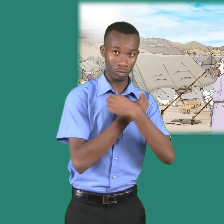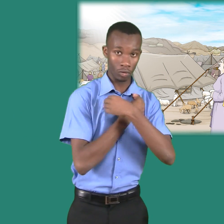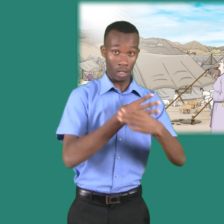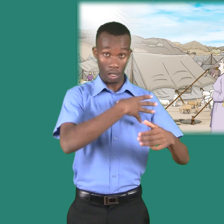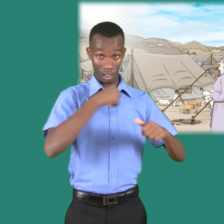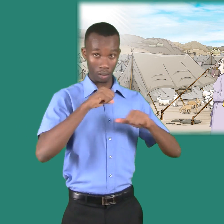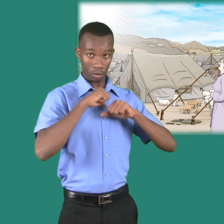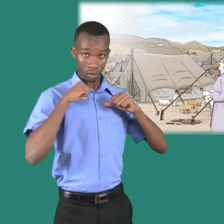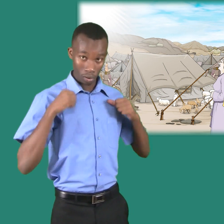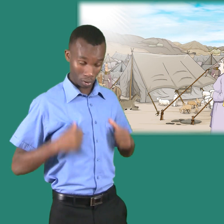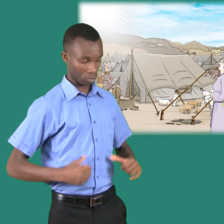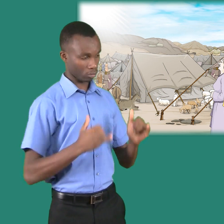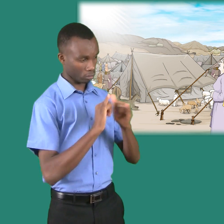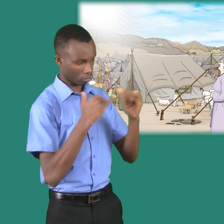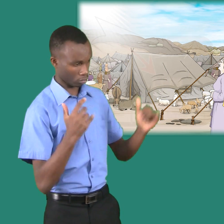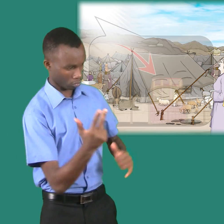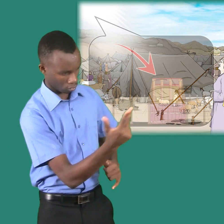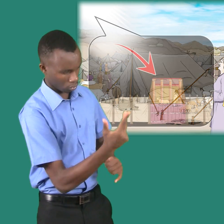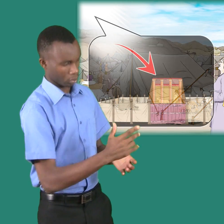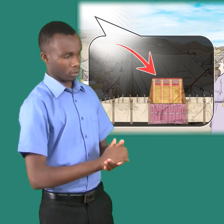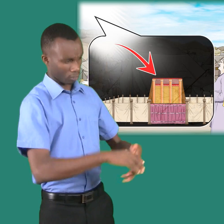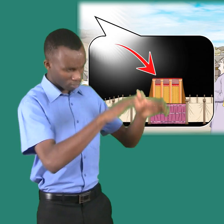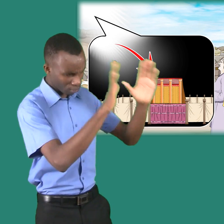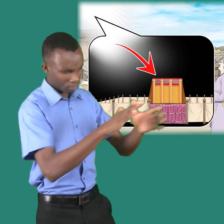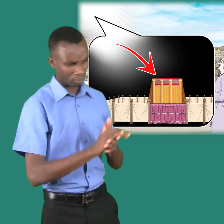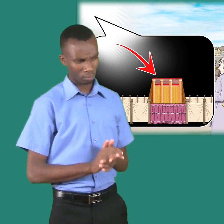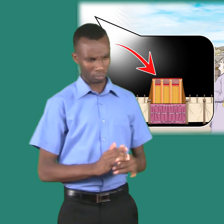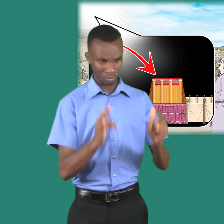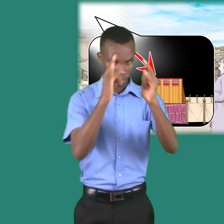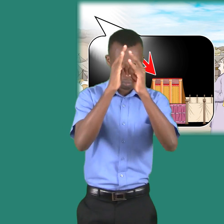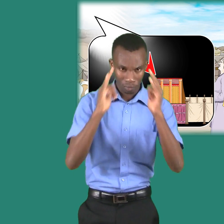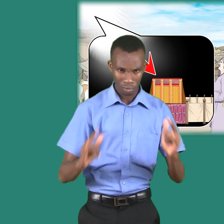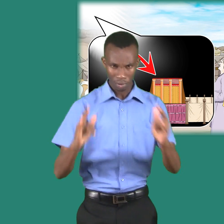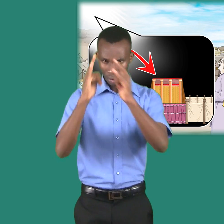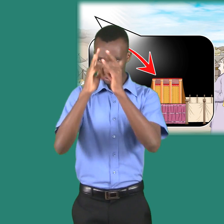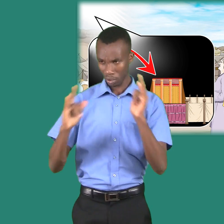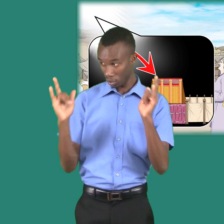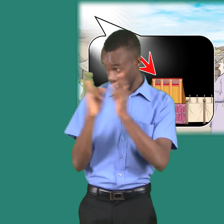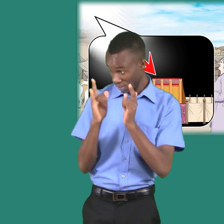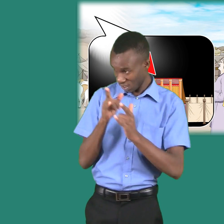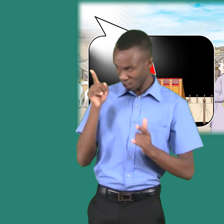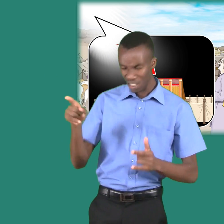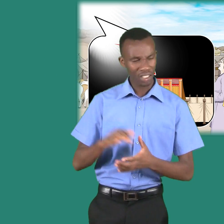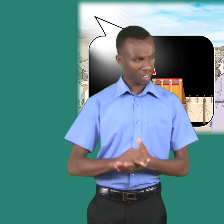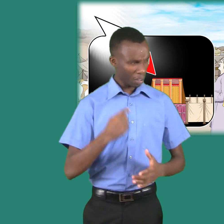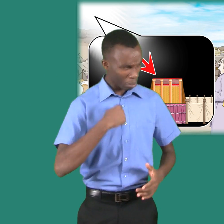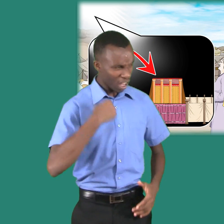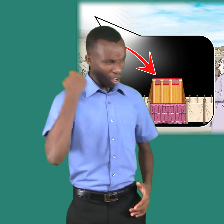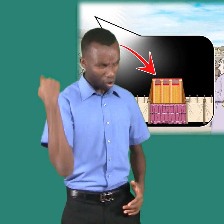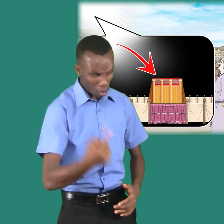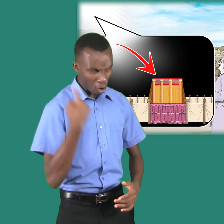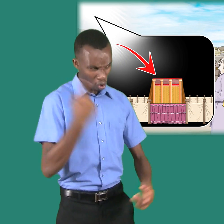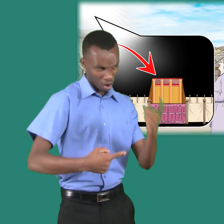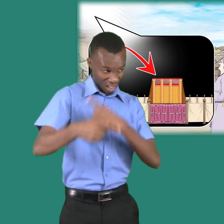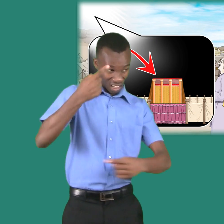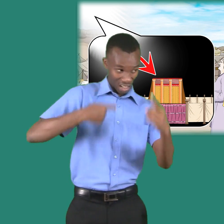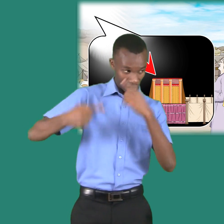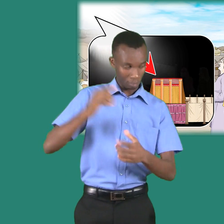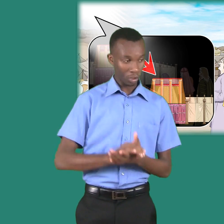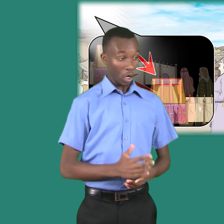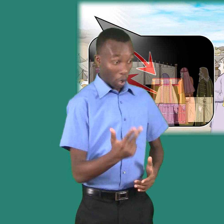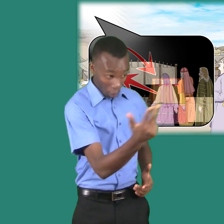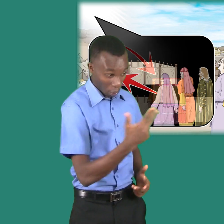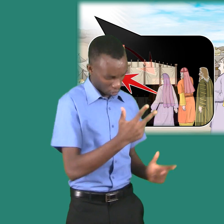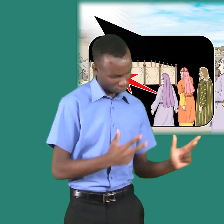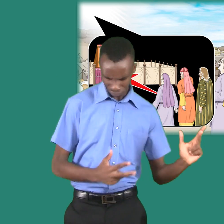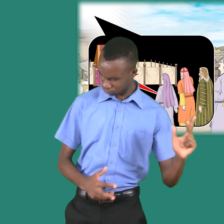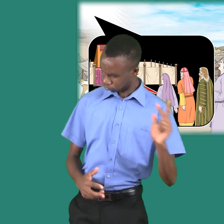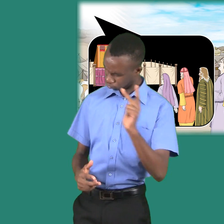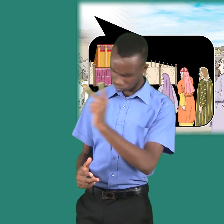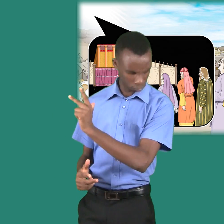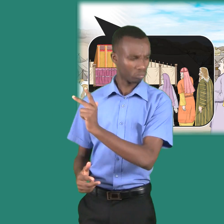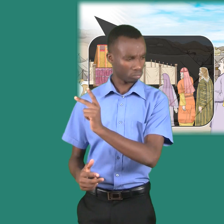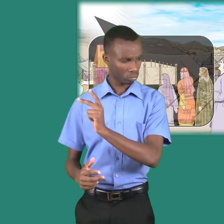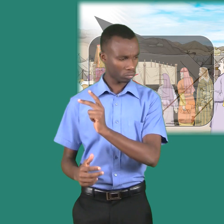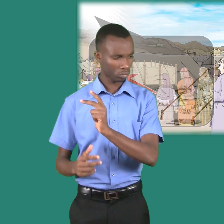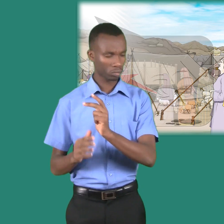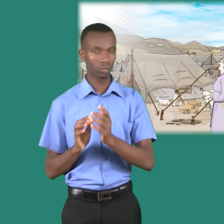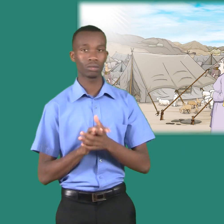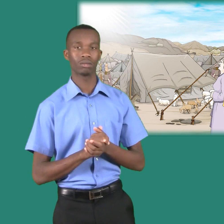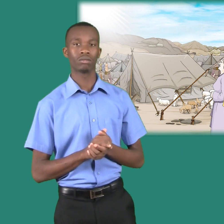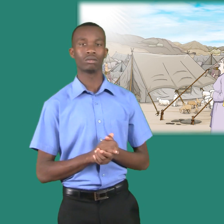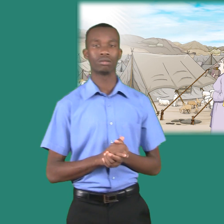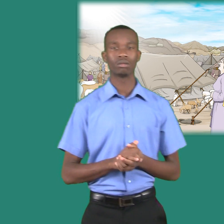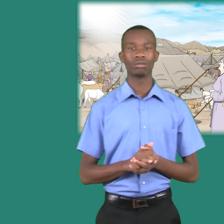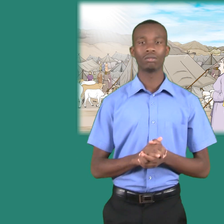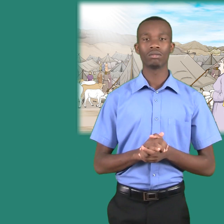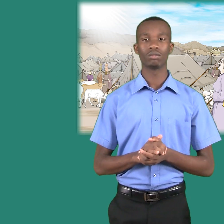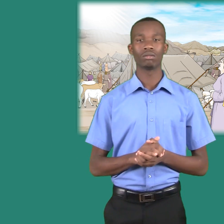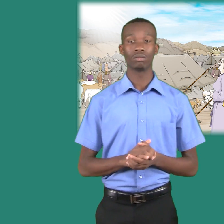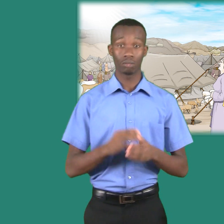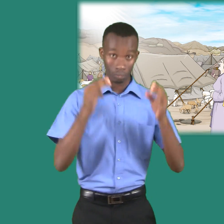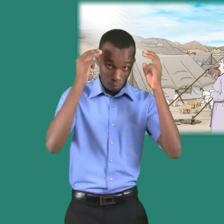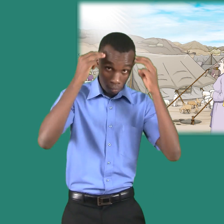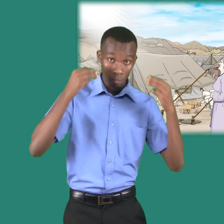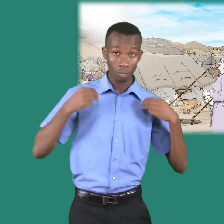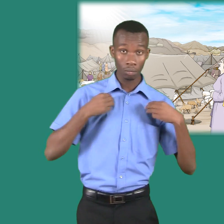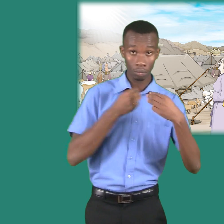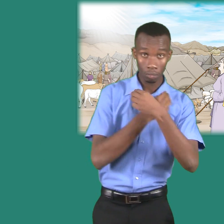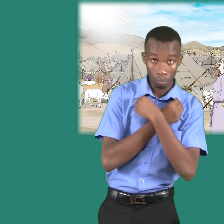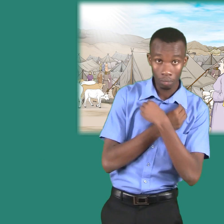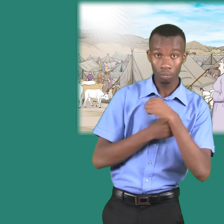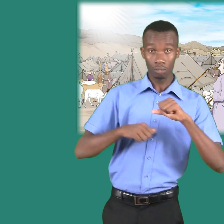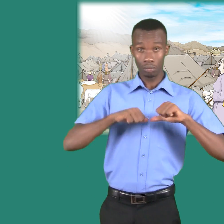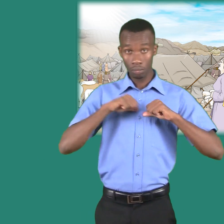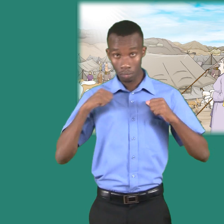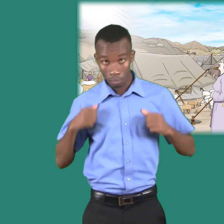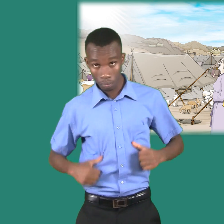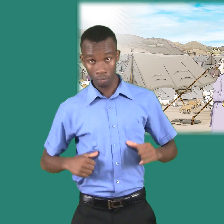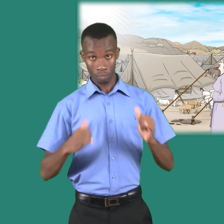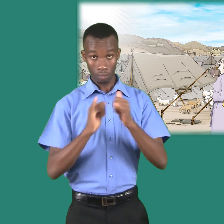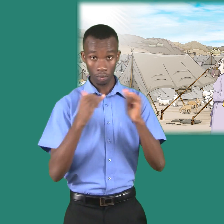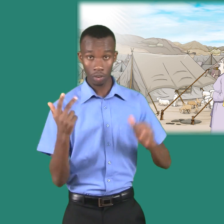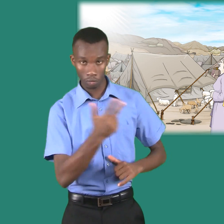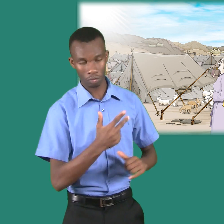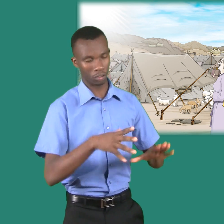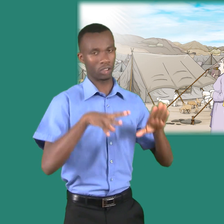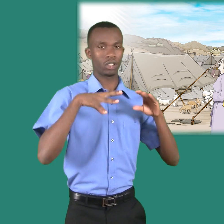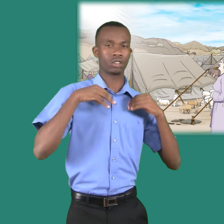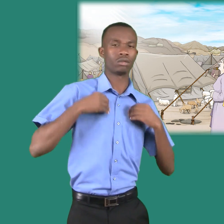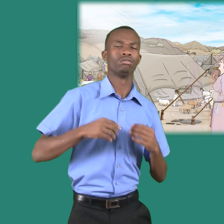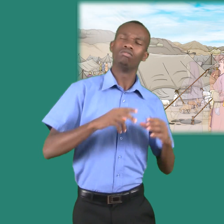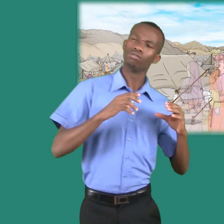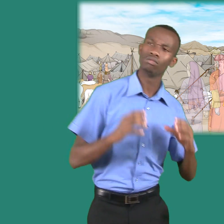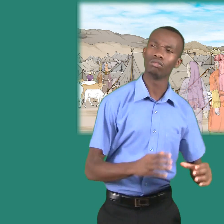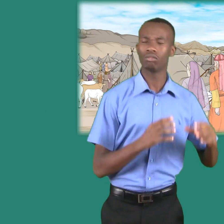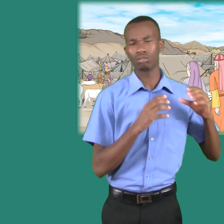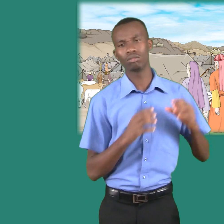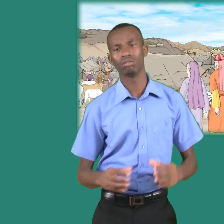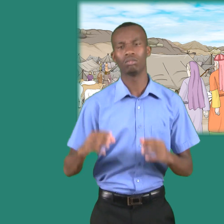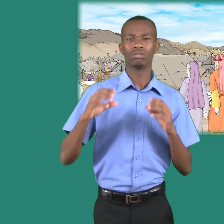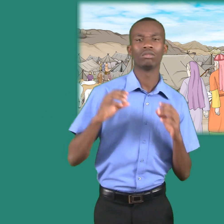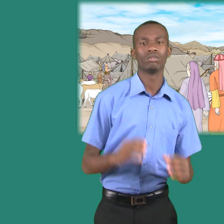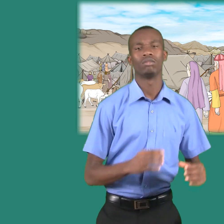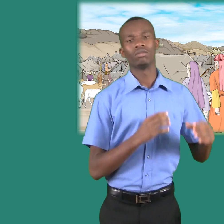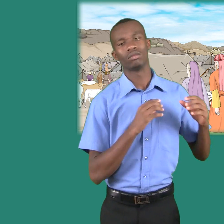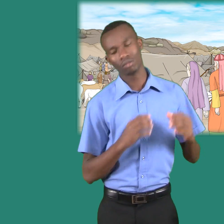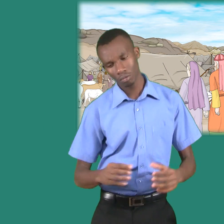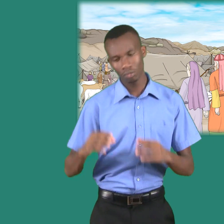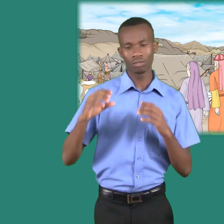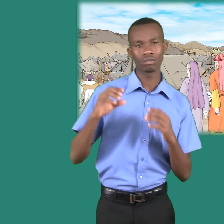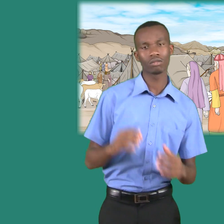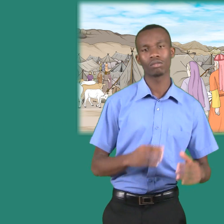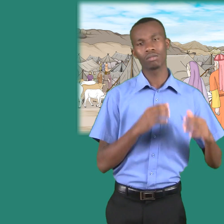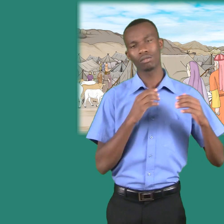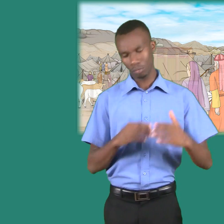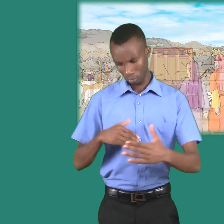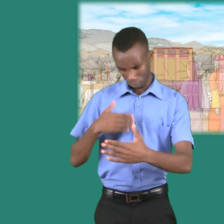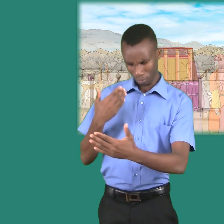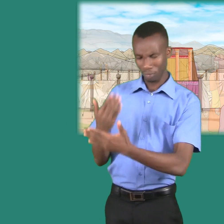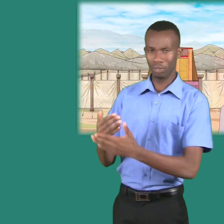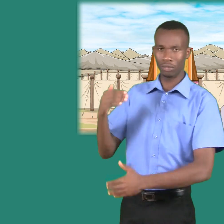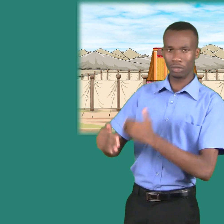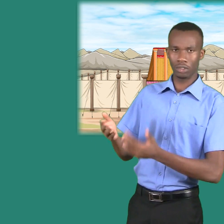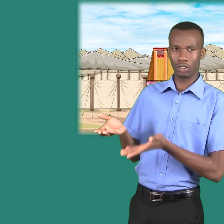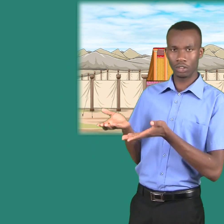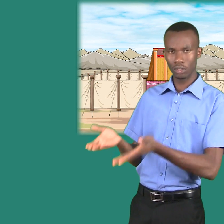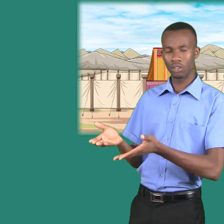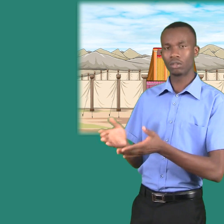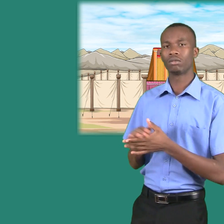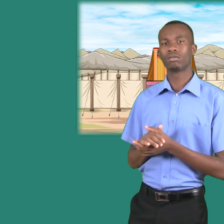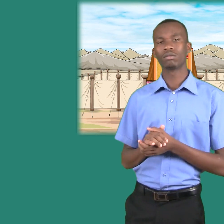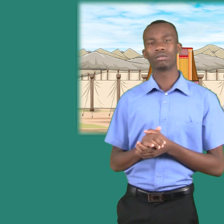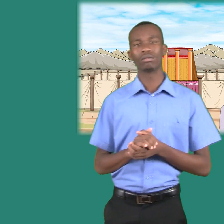Now Moses was a very humble man, more so than any man on the face of the earth.